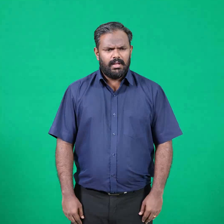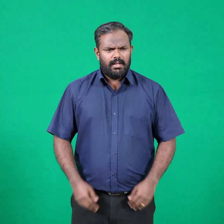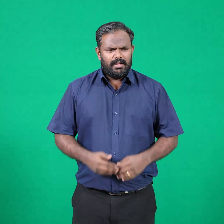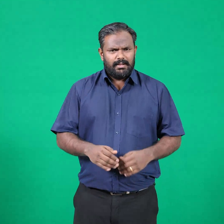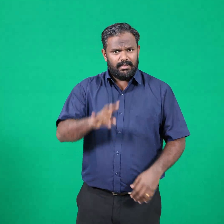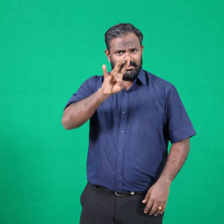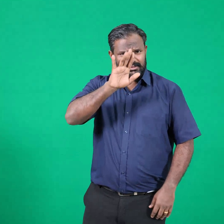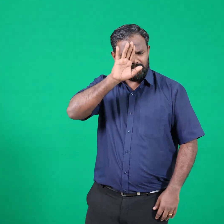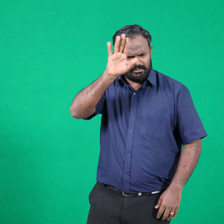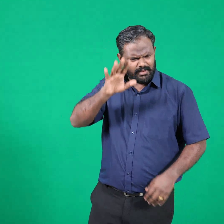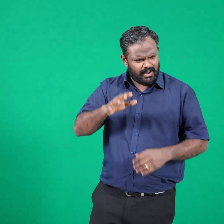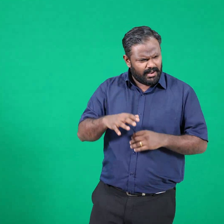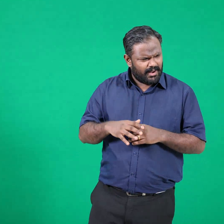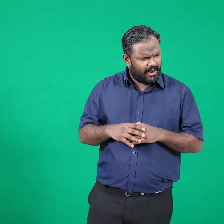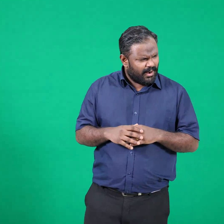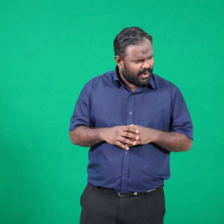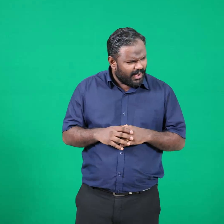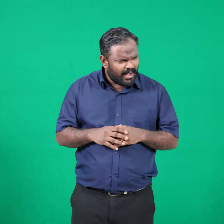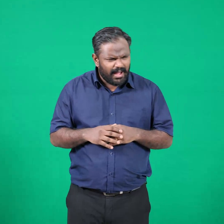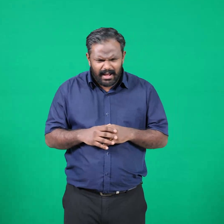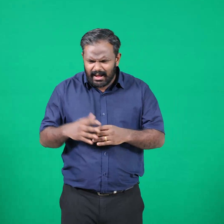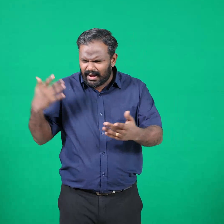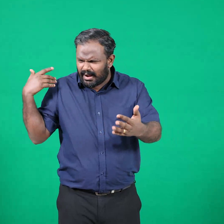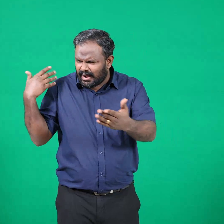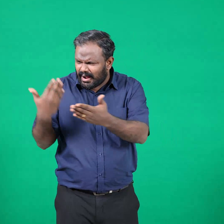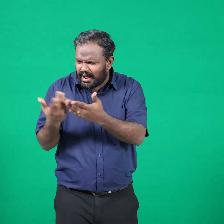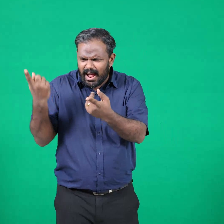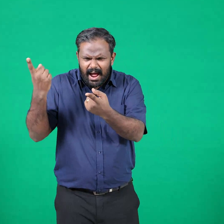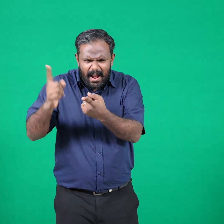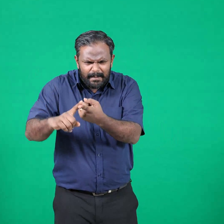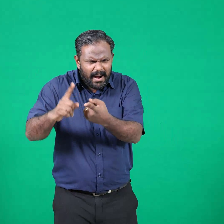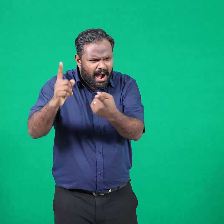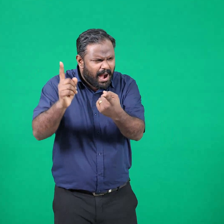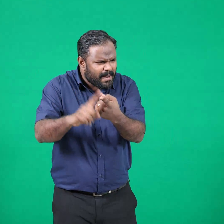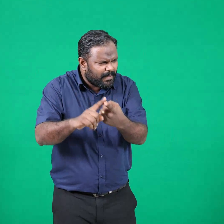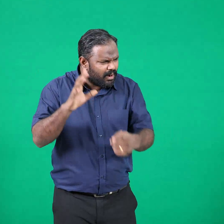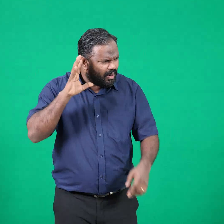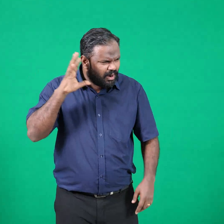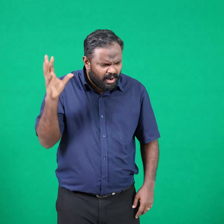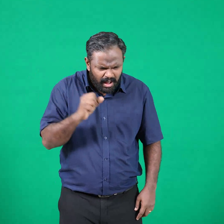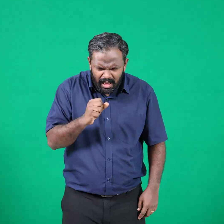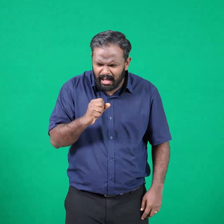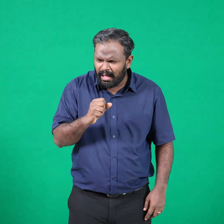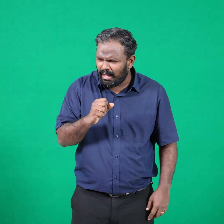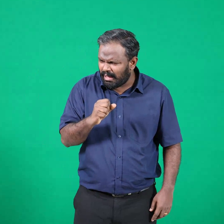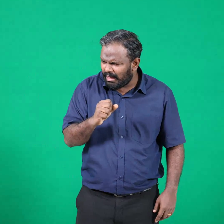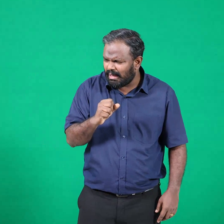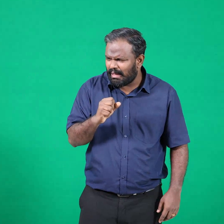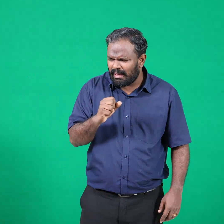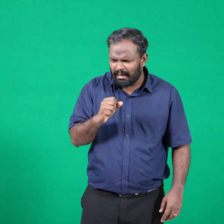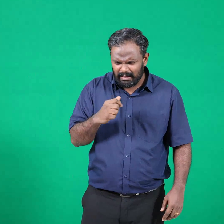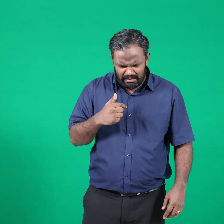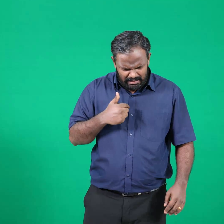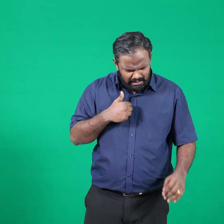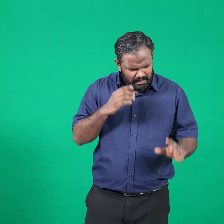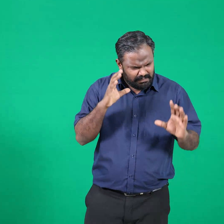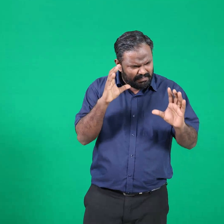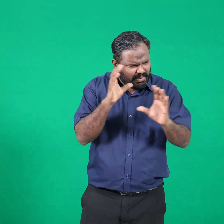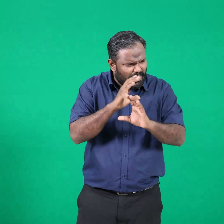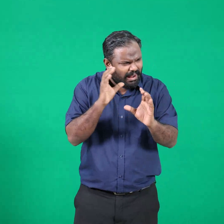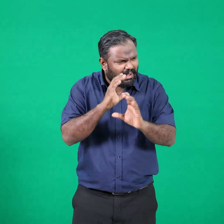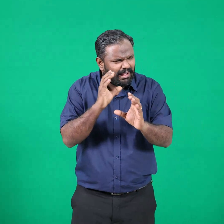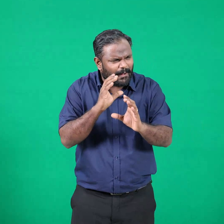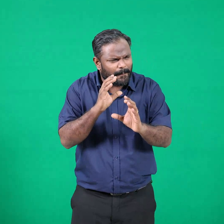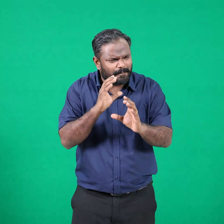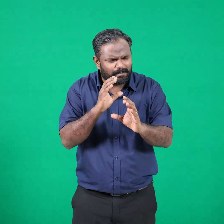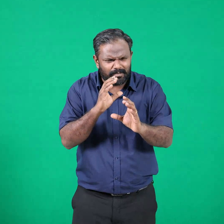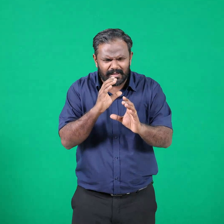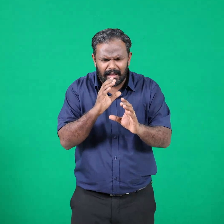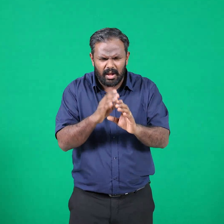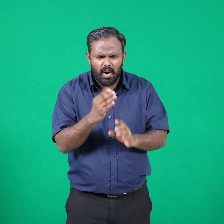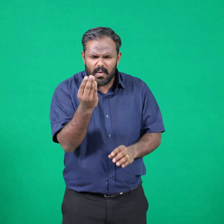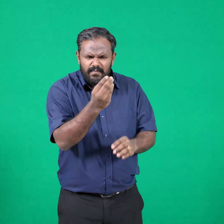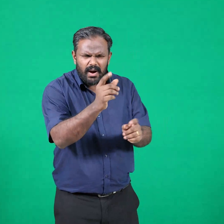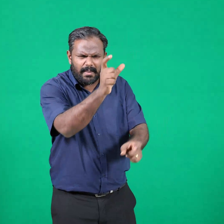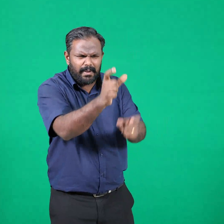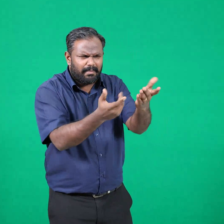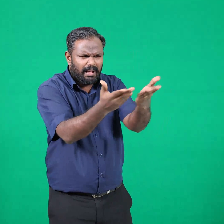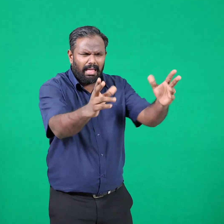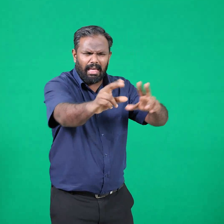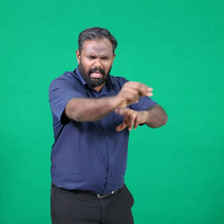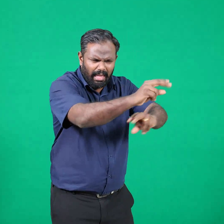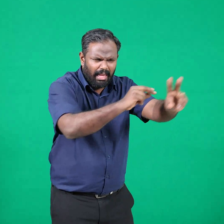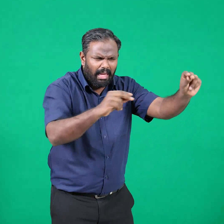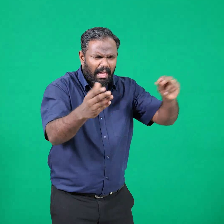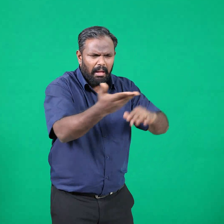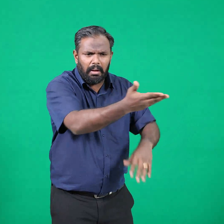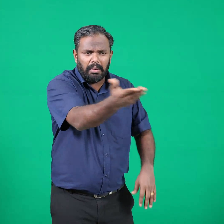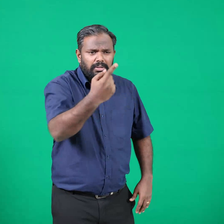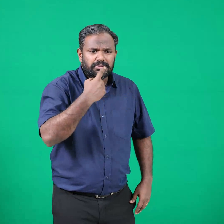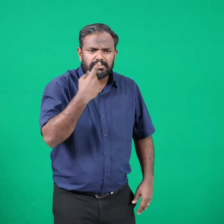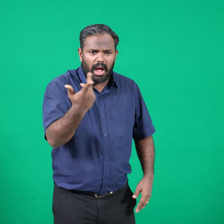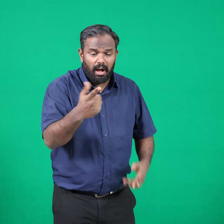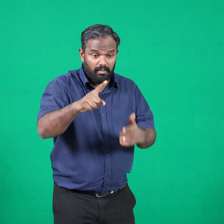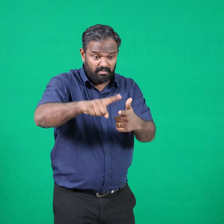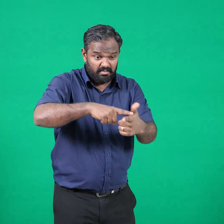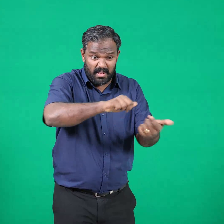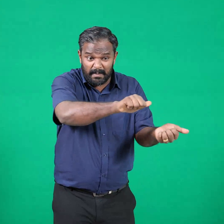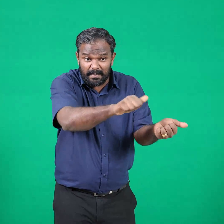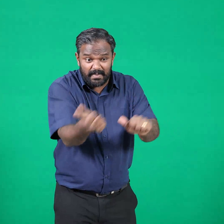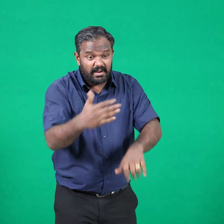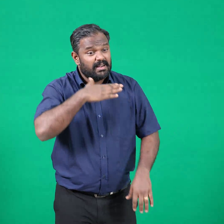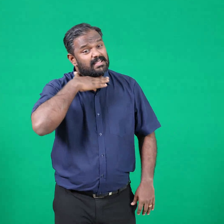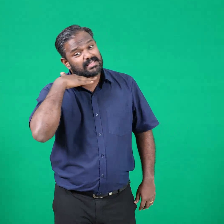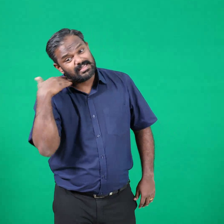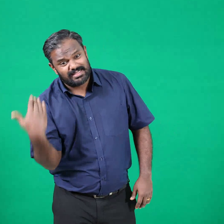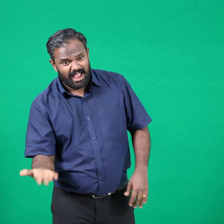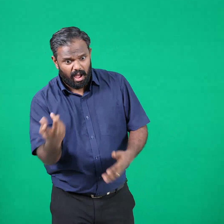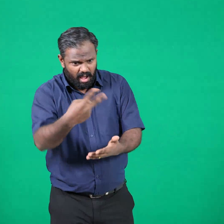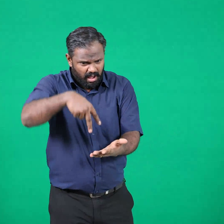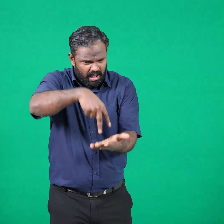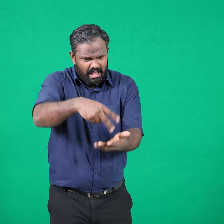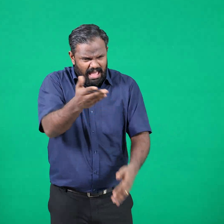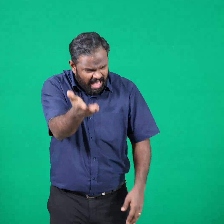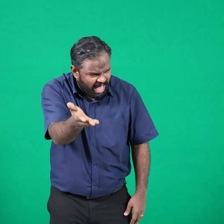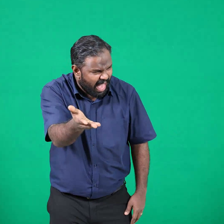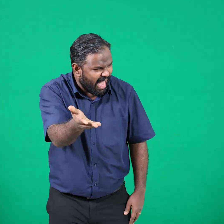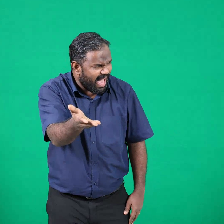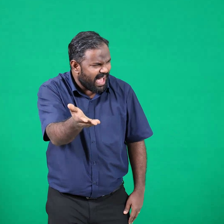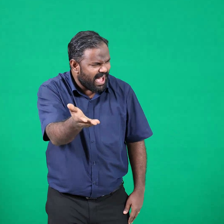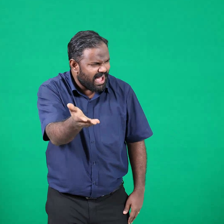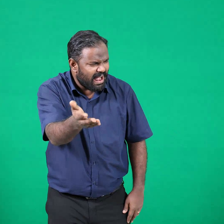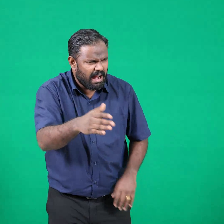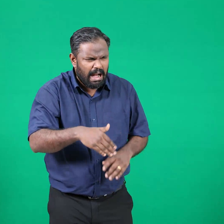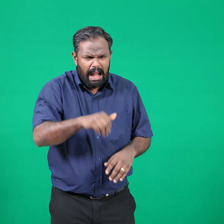When Herod the tetrarch heard about all that was happening, he was perplexed.